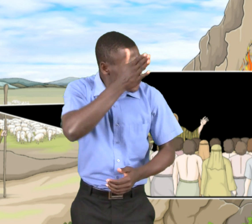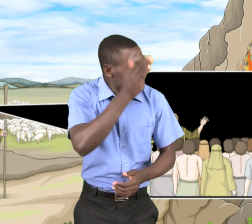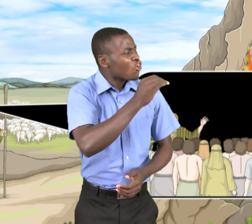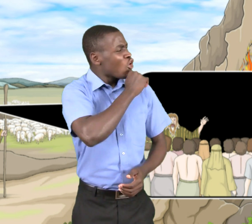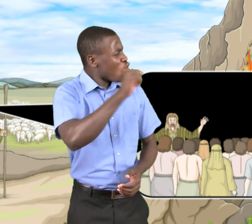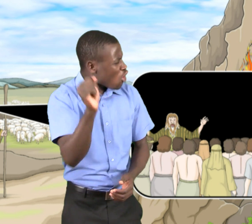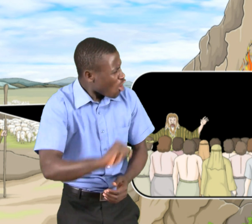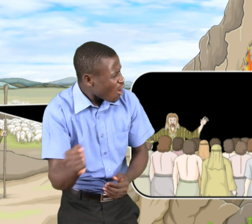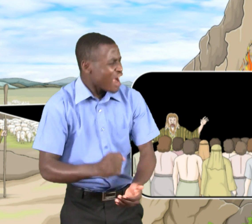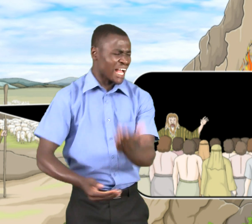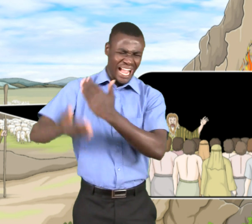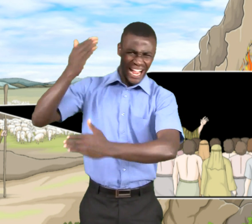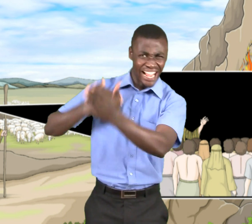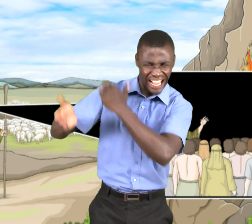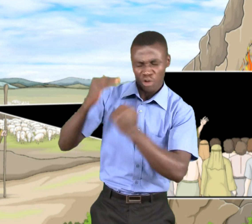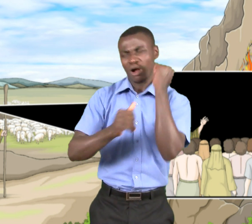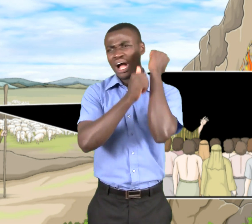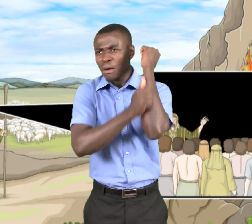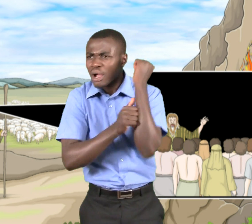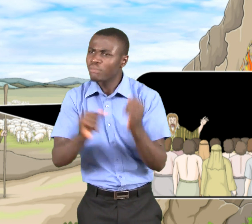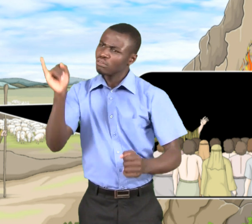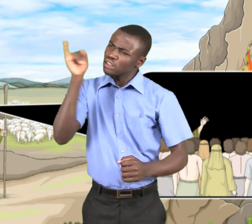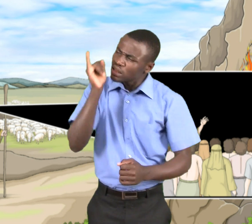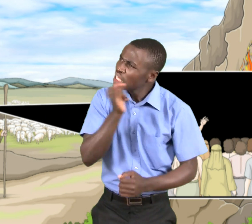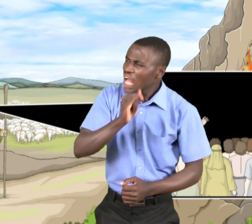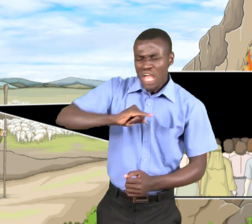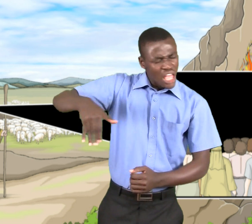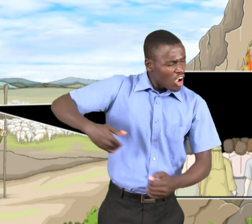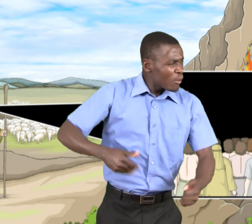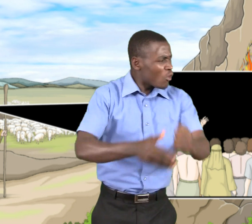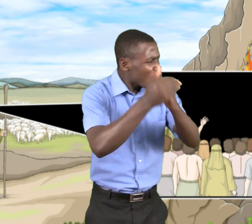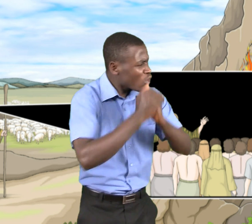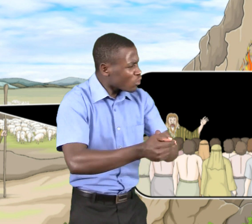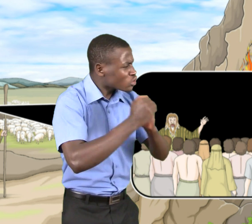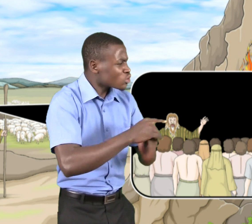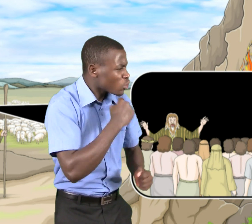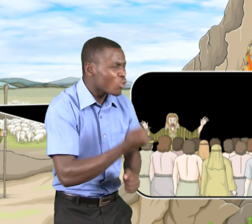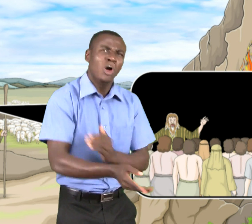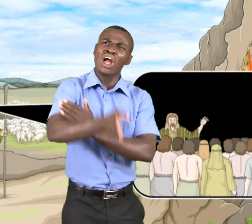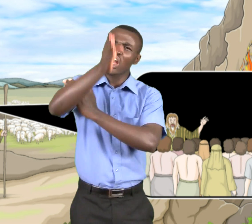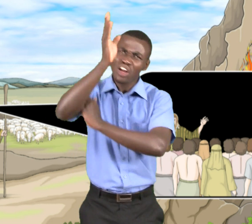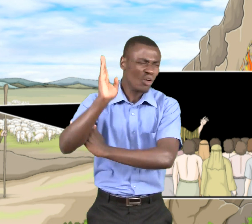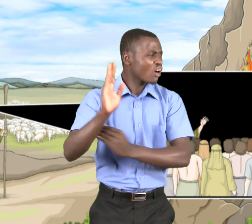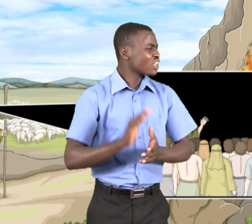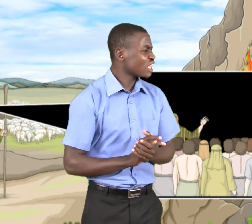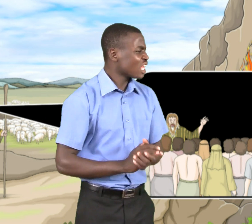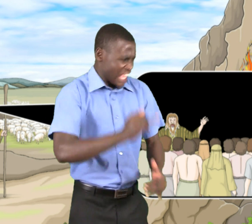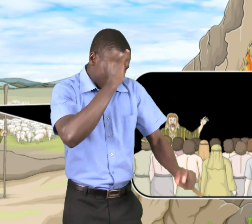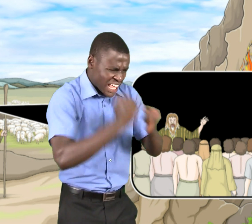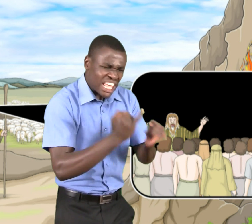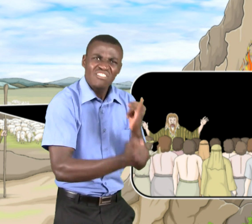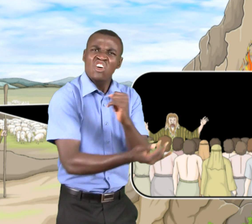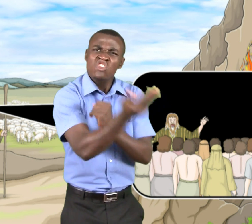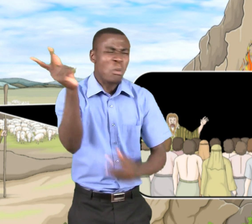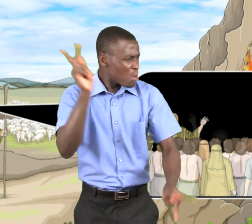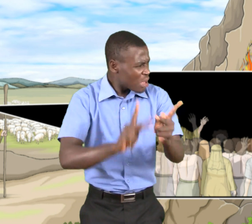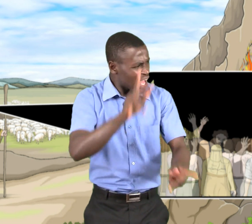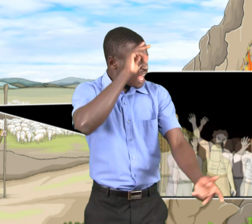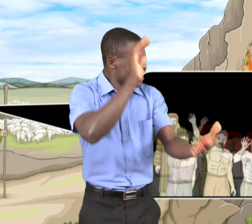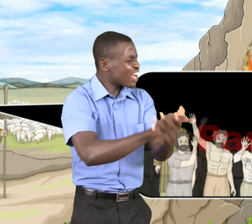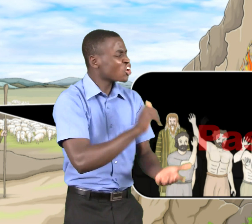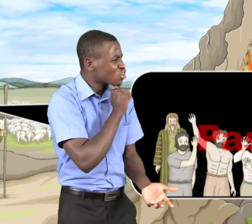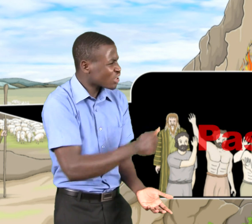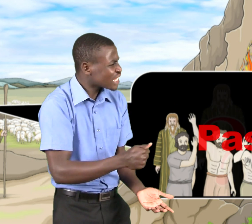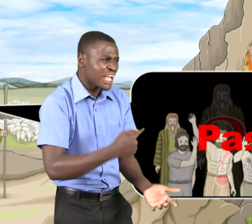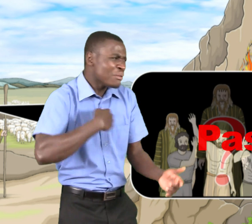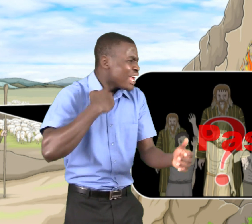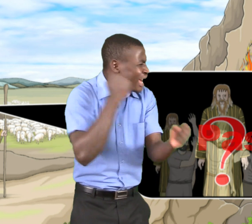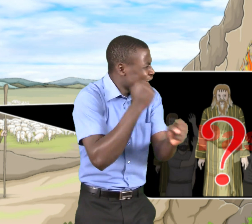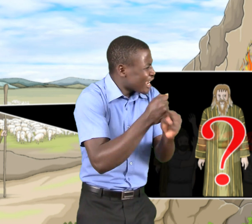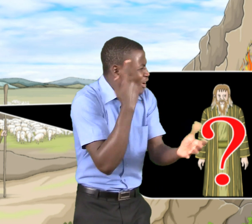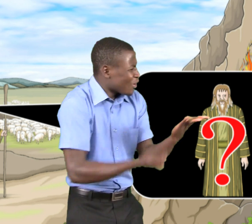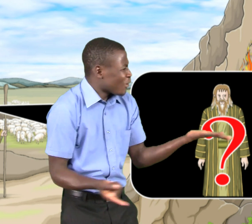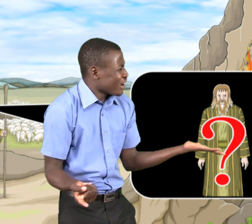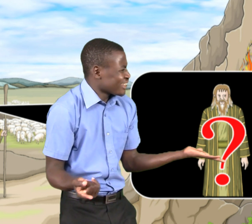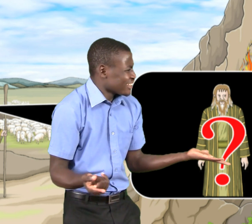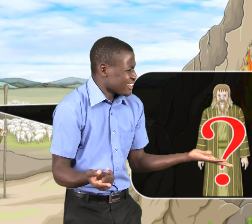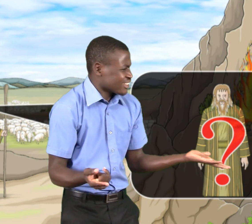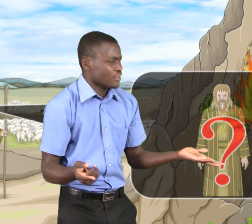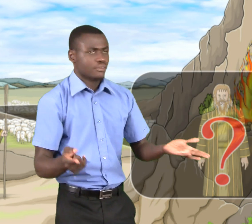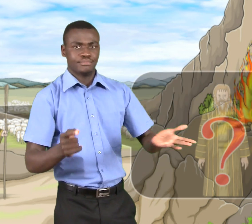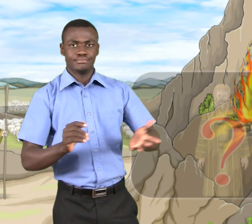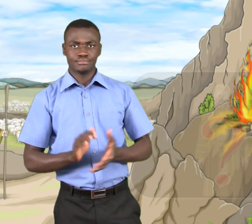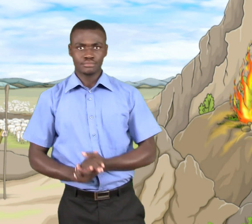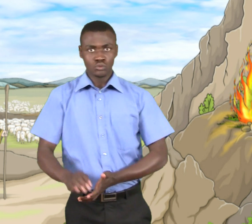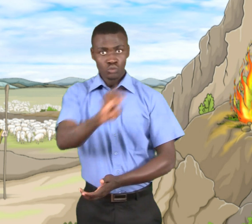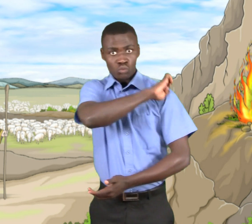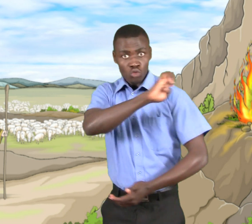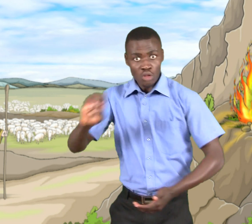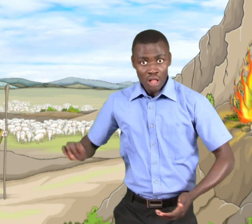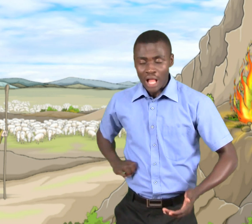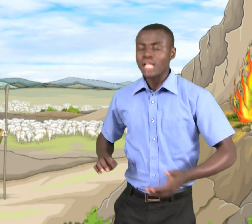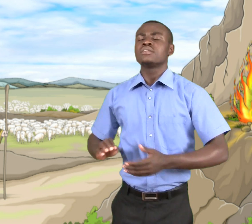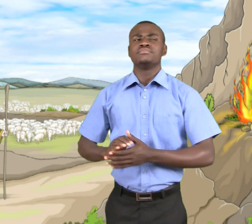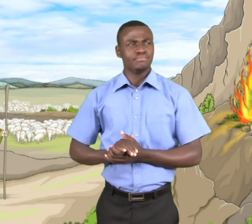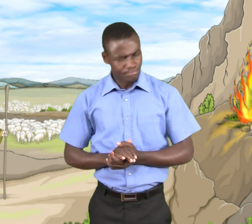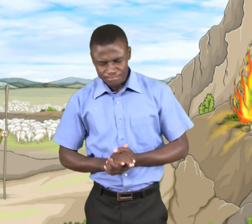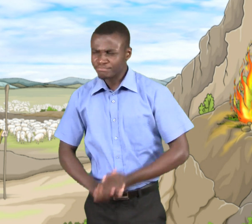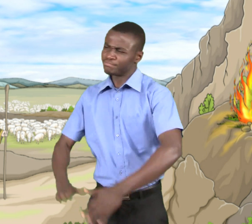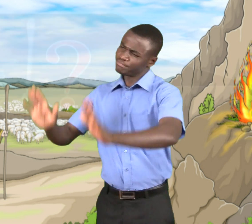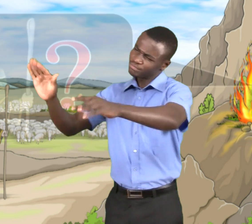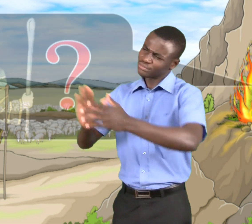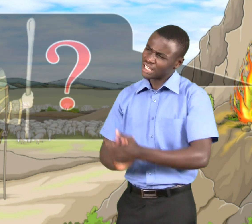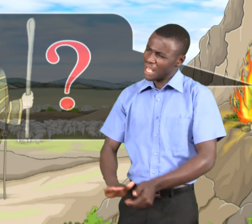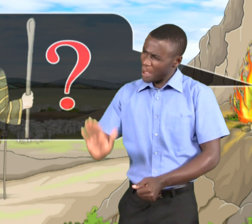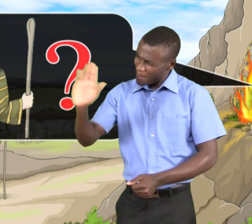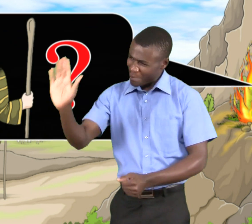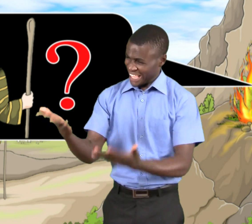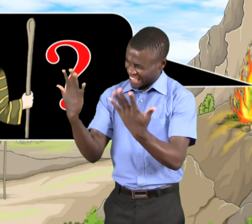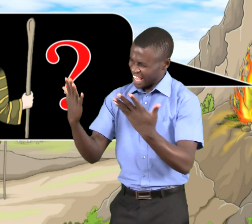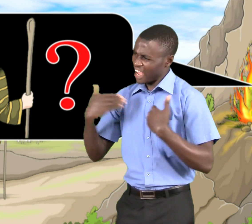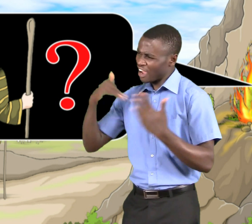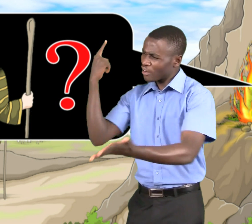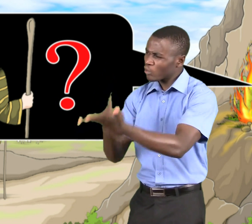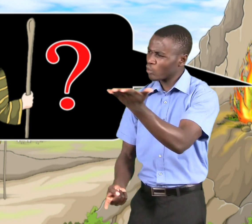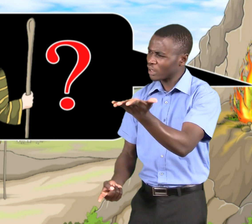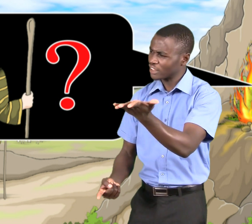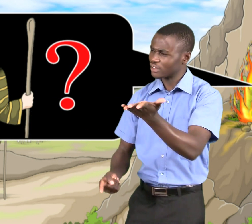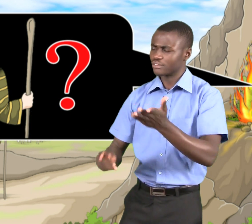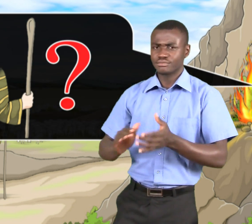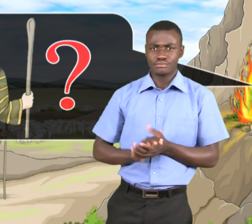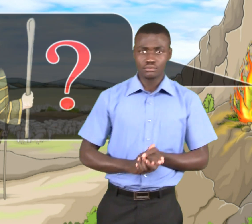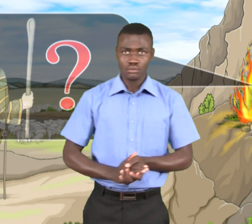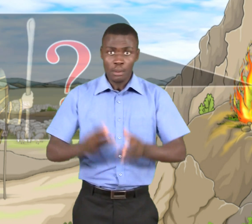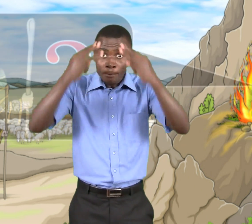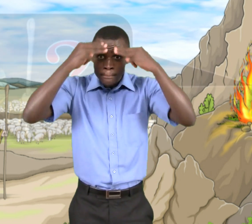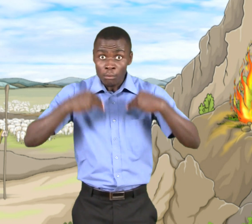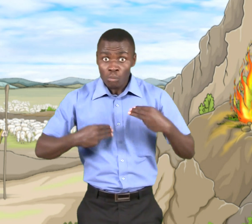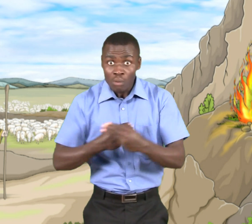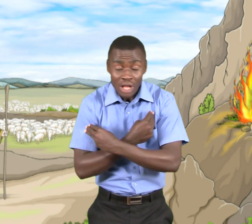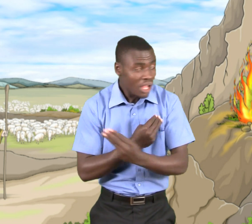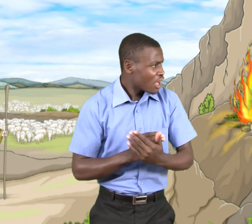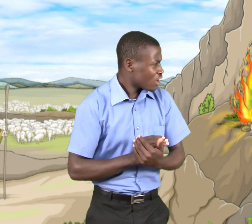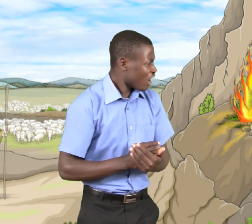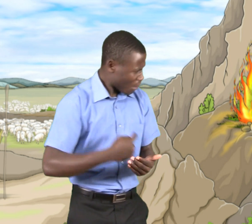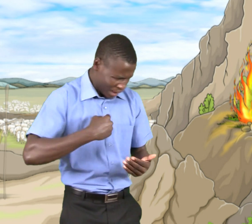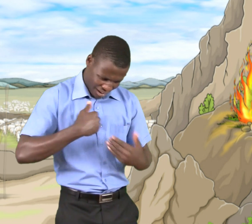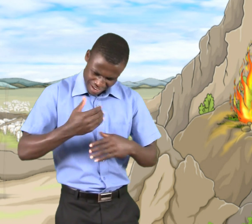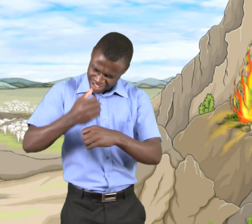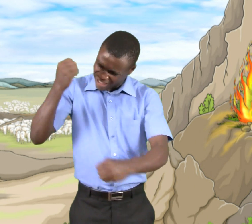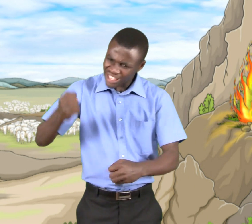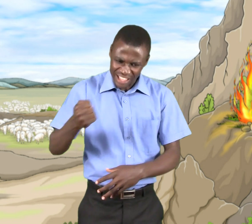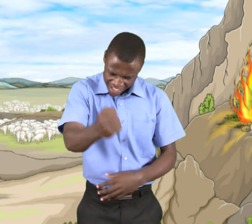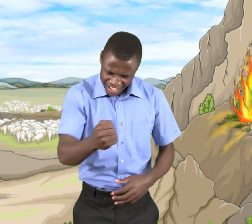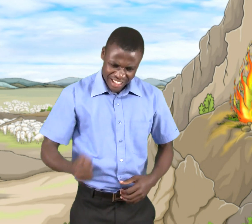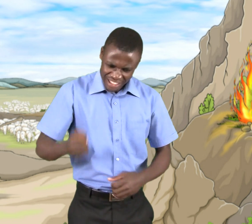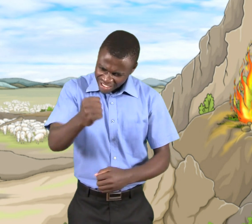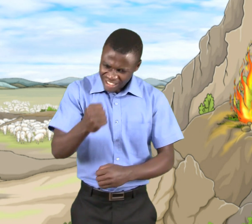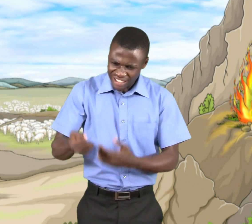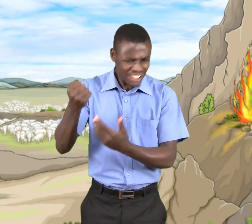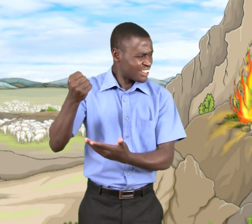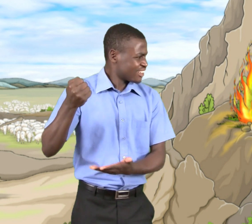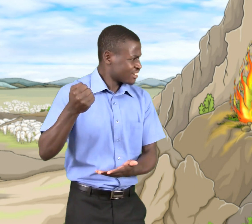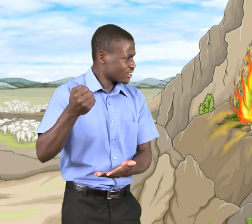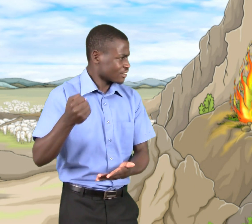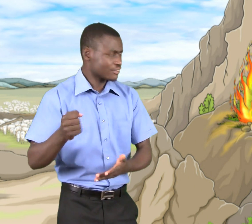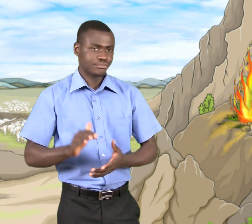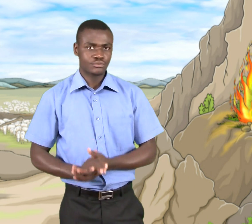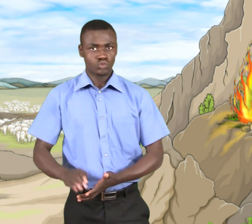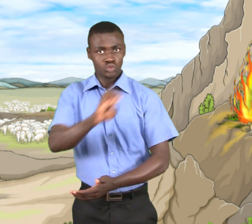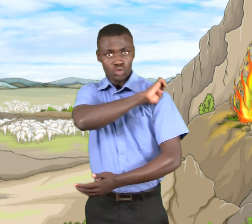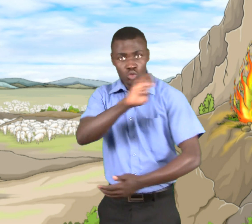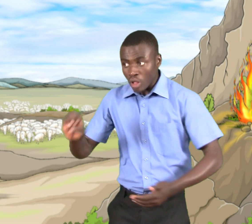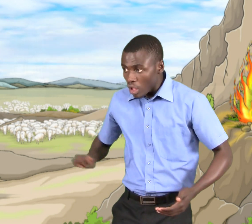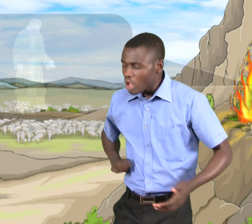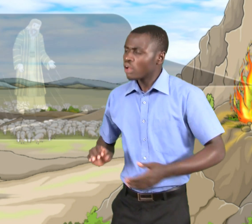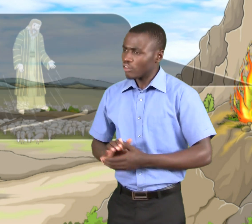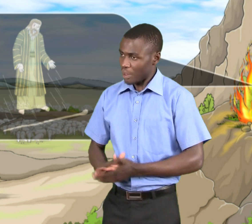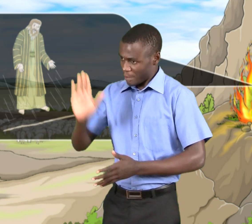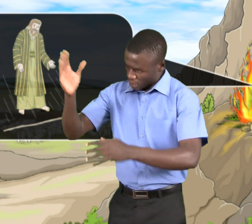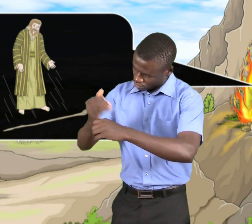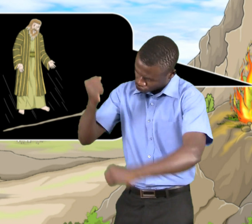For they may say, ‘The LORD has not appeared to you.’” And the LORD asked him, “What is that in your hand?”